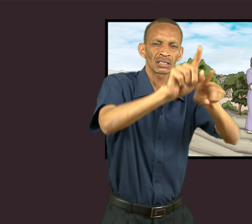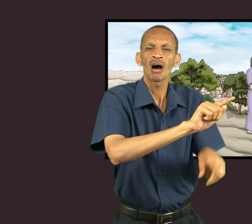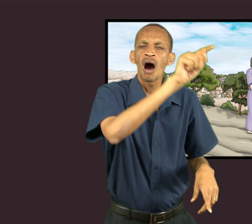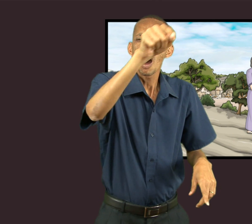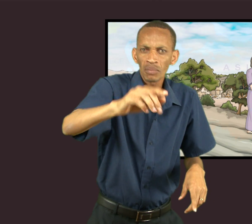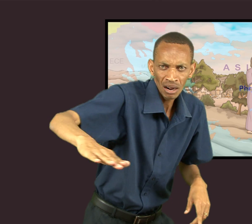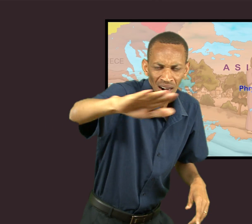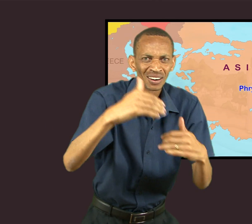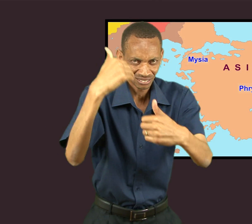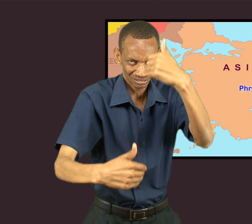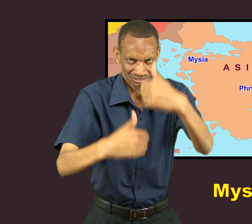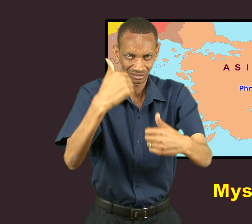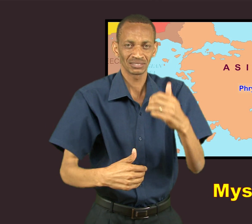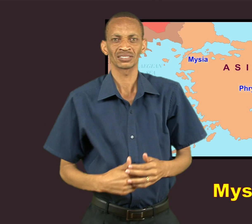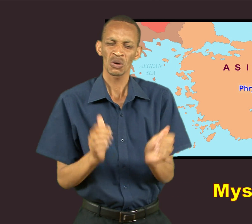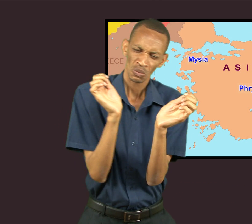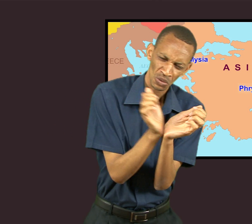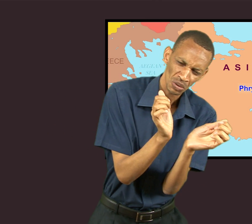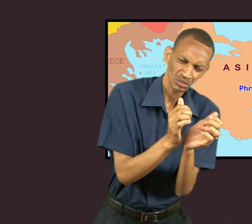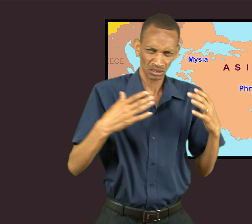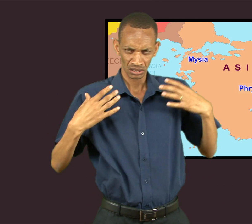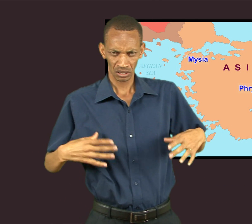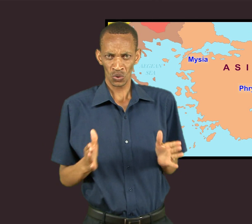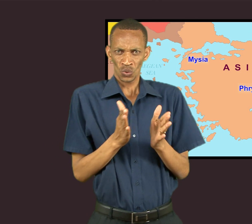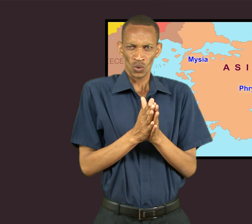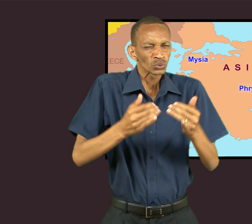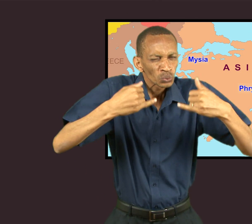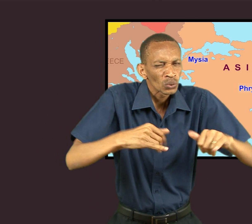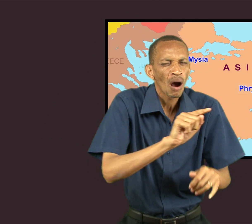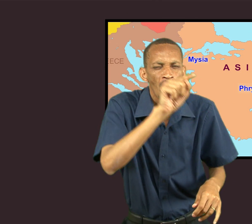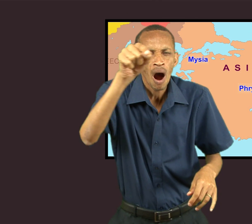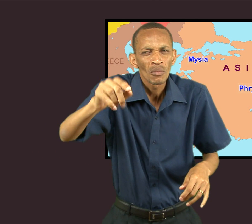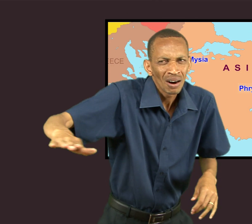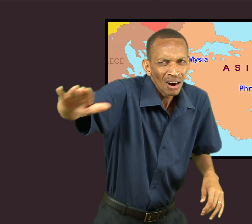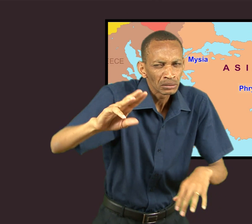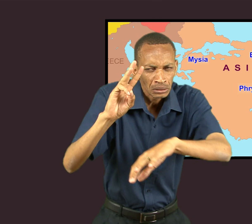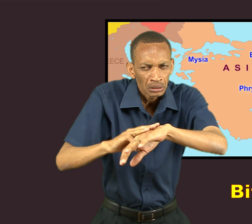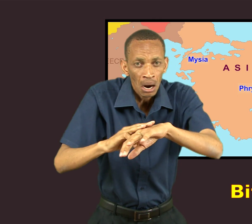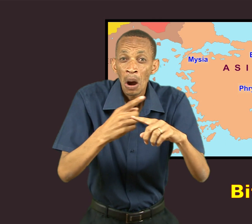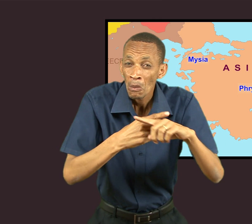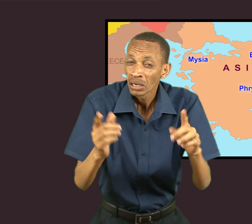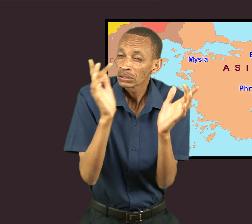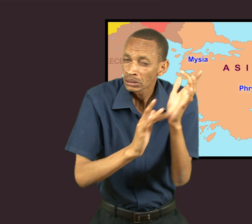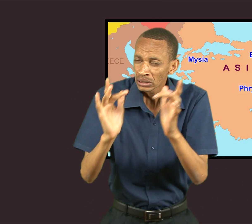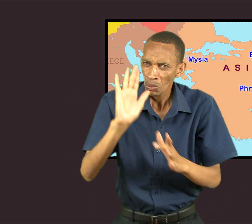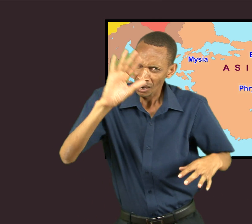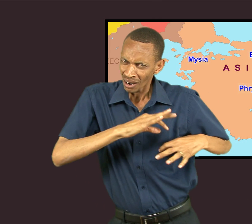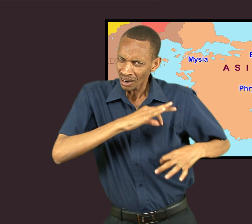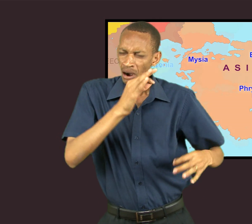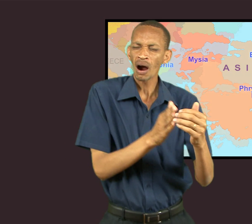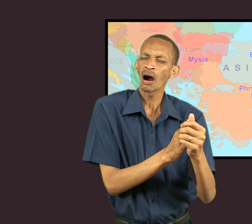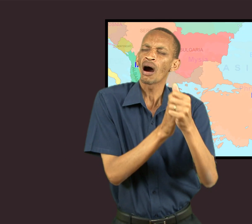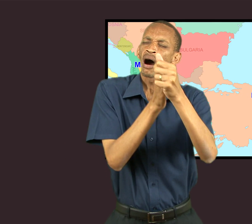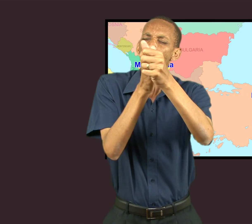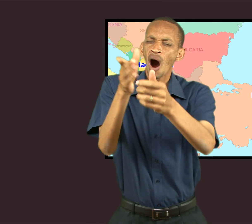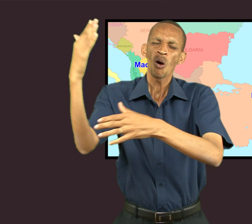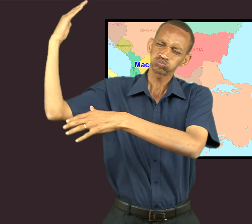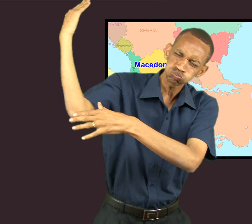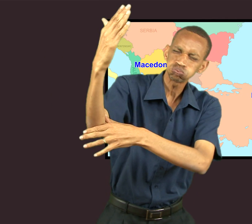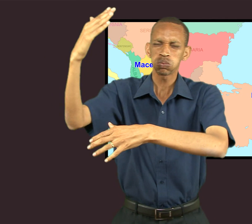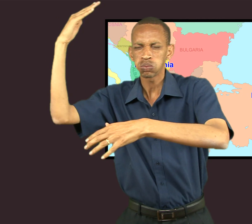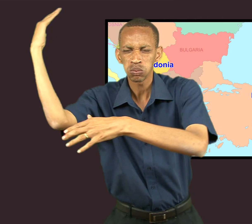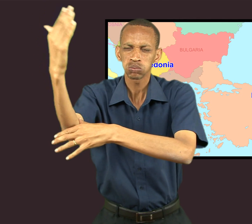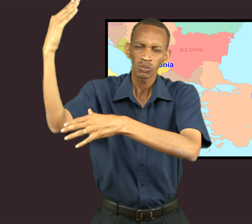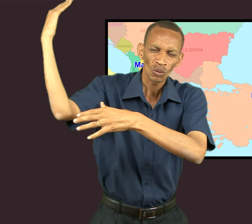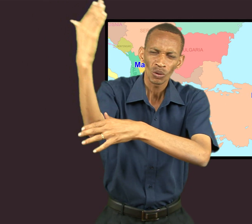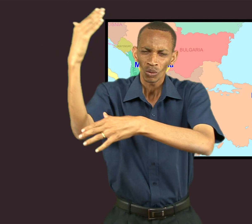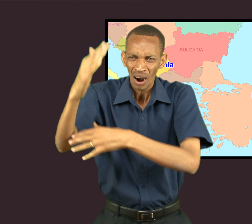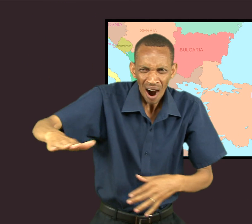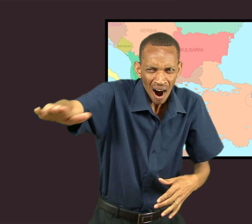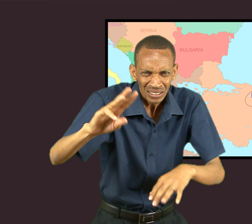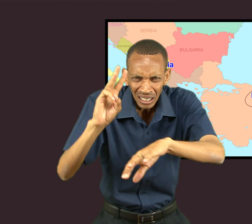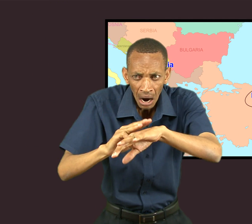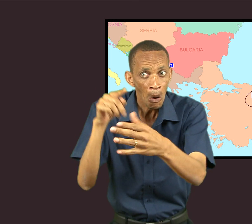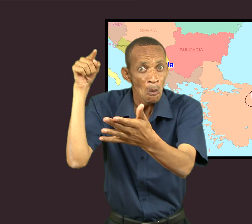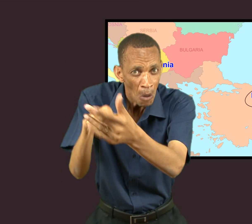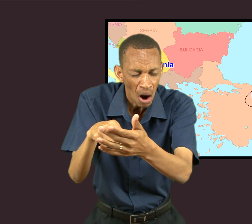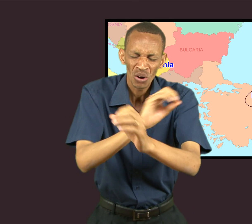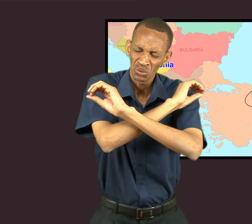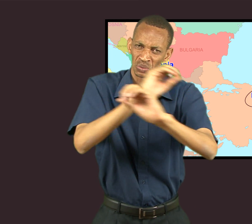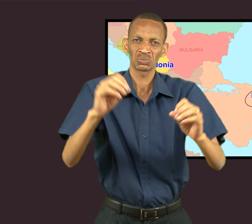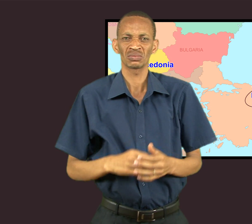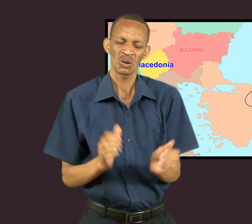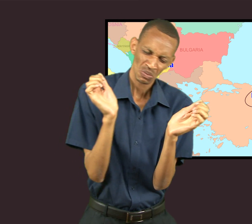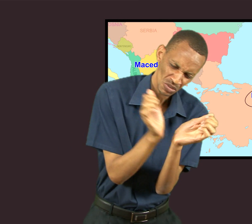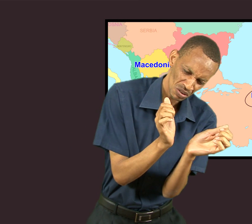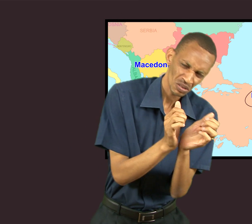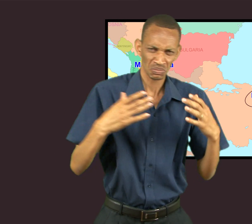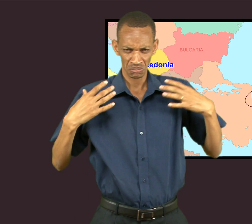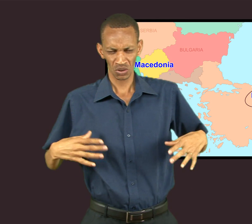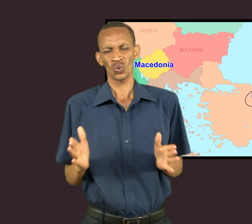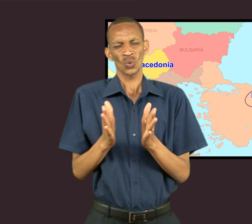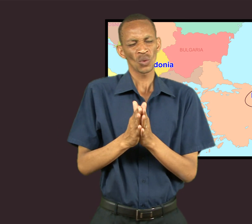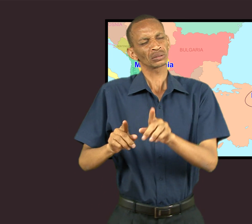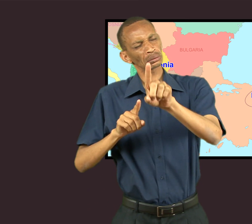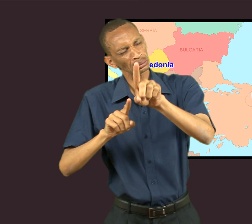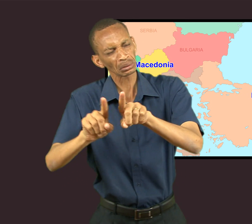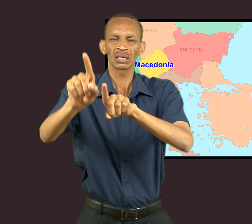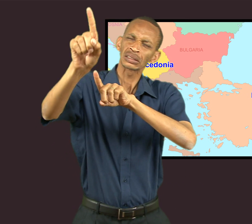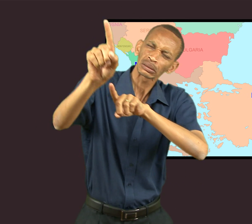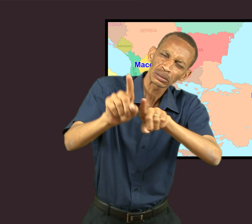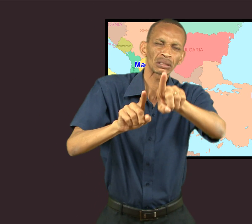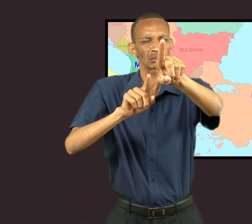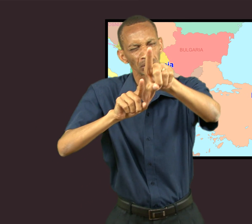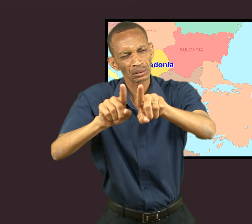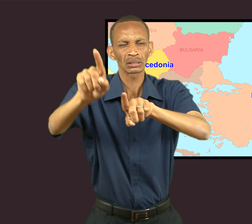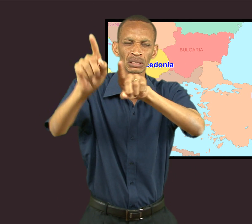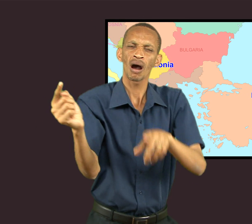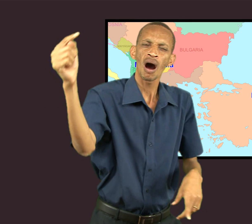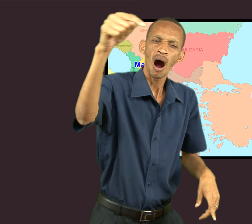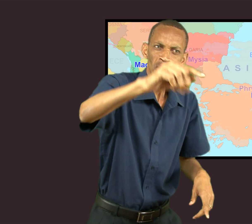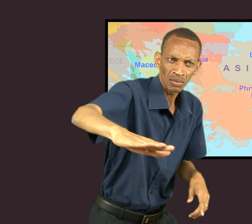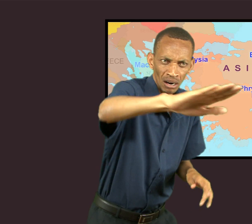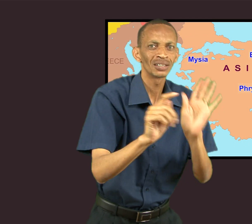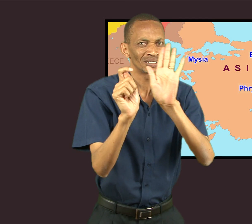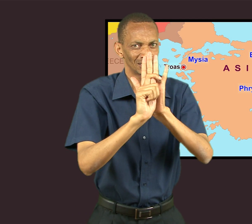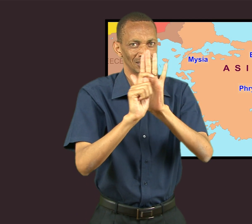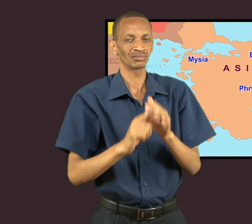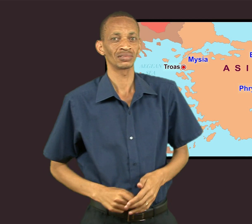And when they came to the border of Mysia, they tried to enter Bithynia, but the Spirit of Jesus would not permit them.